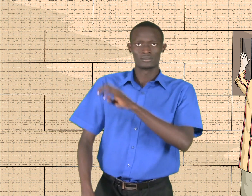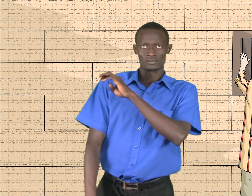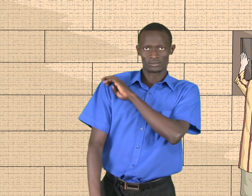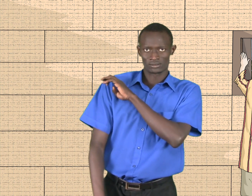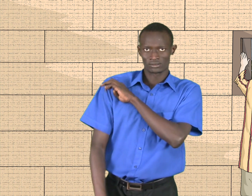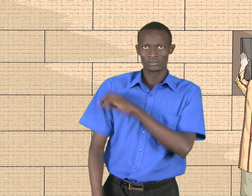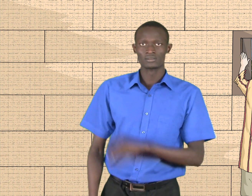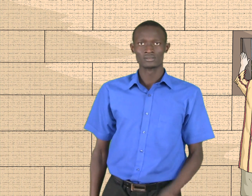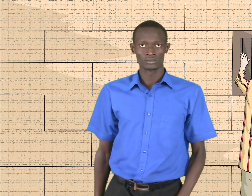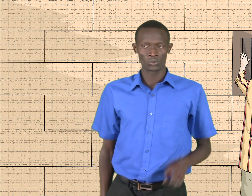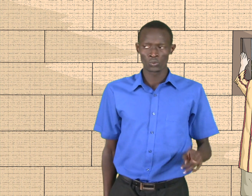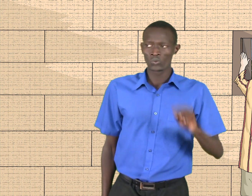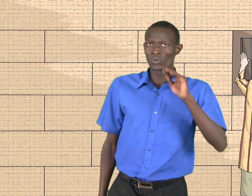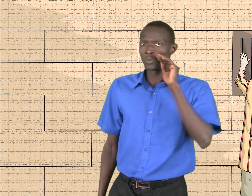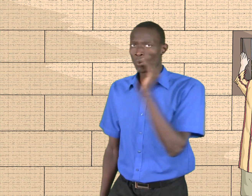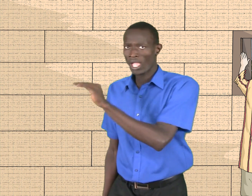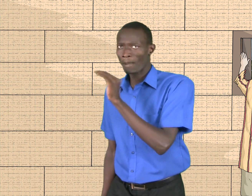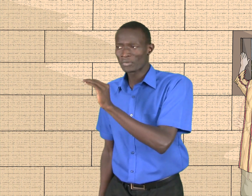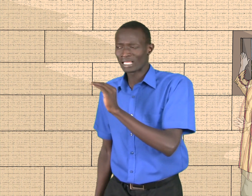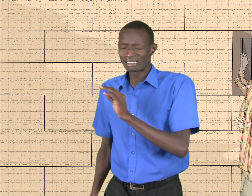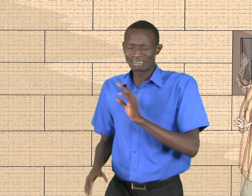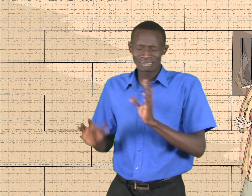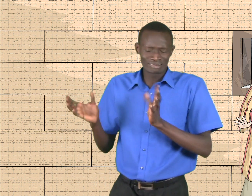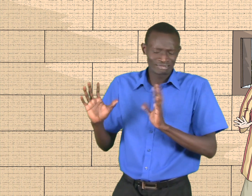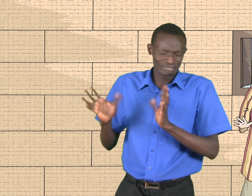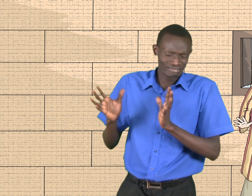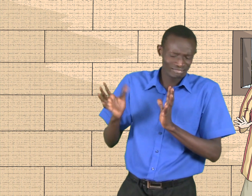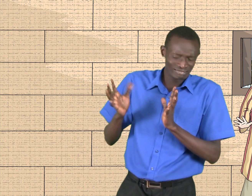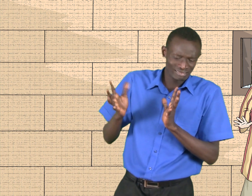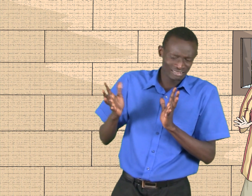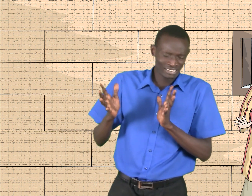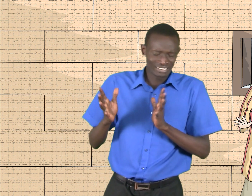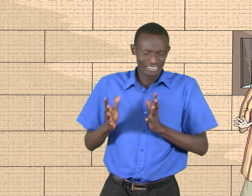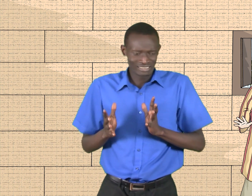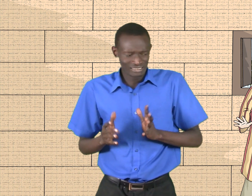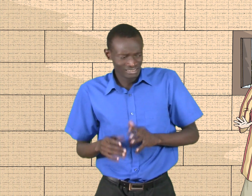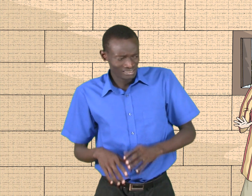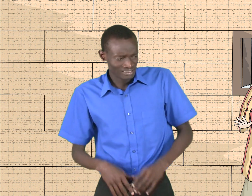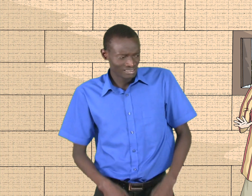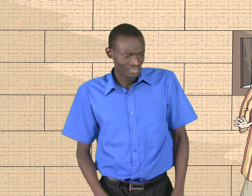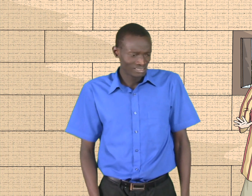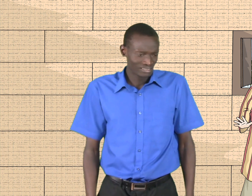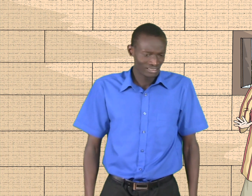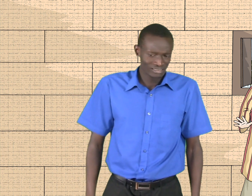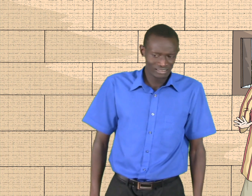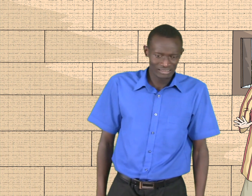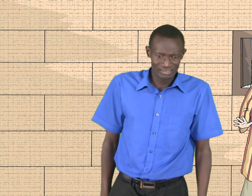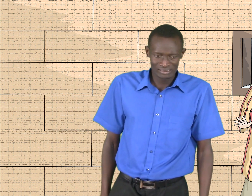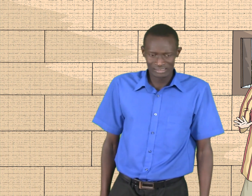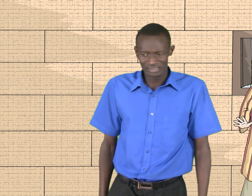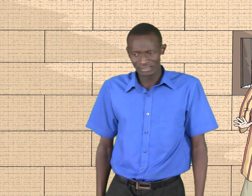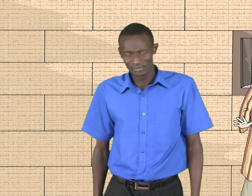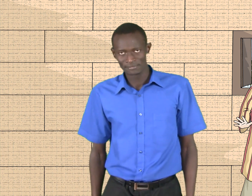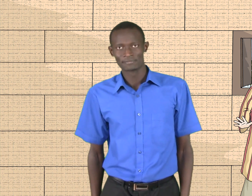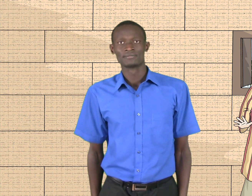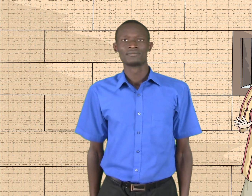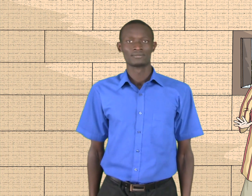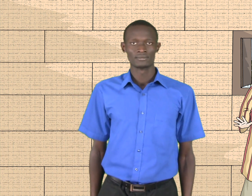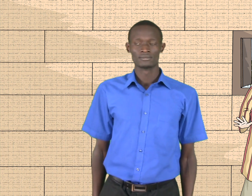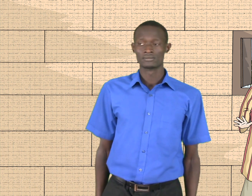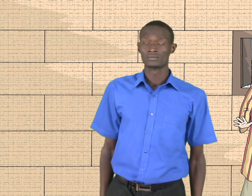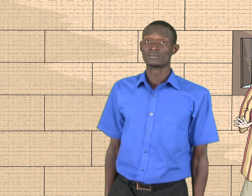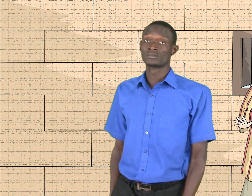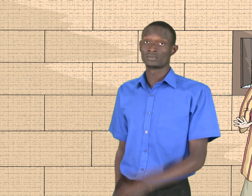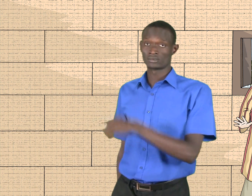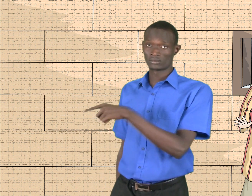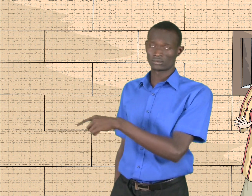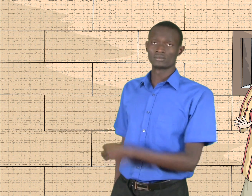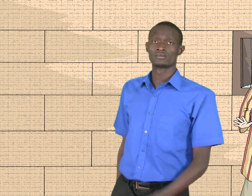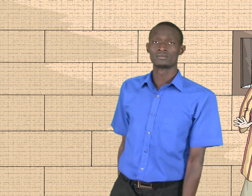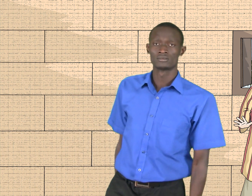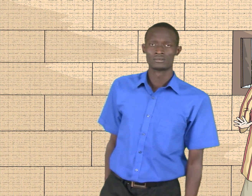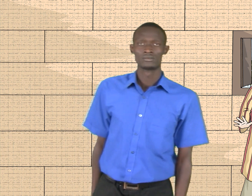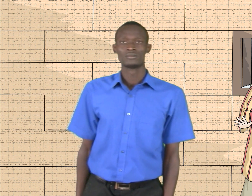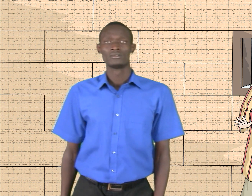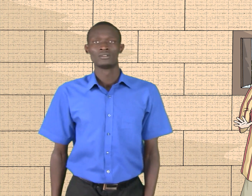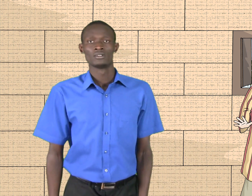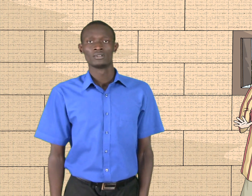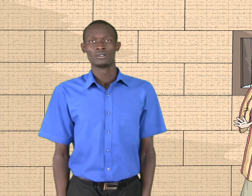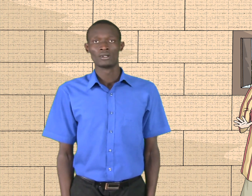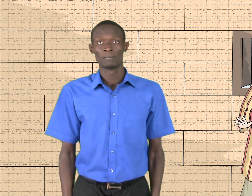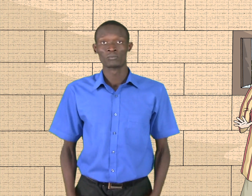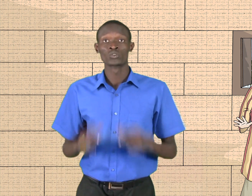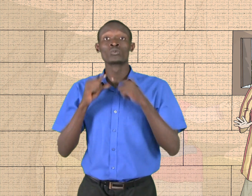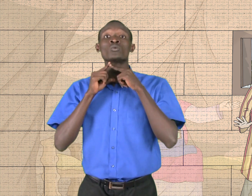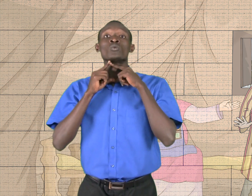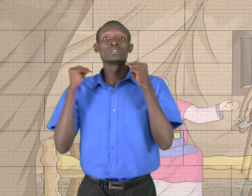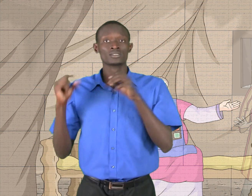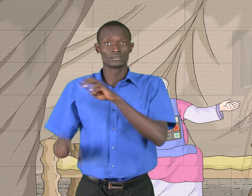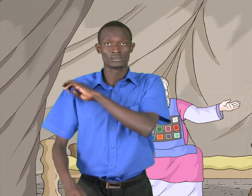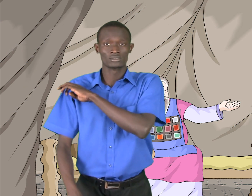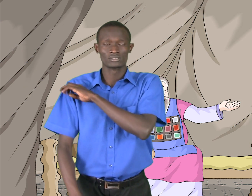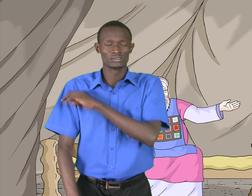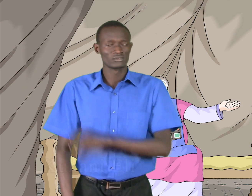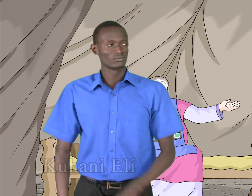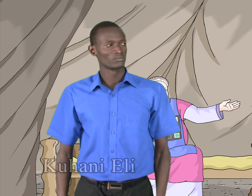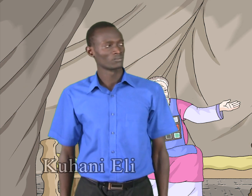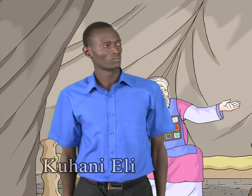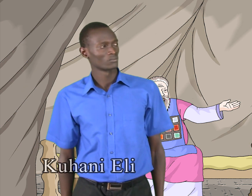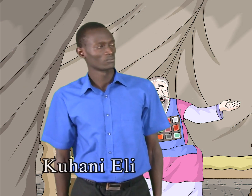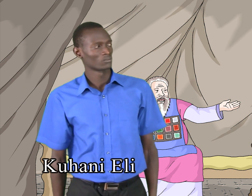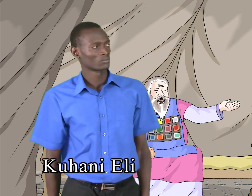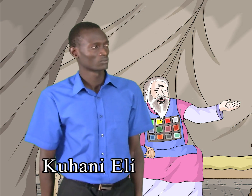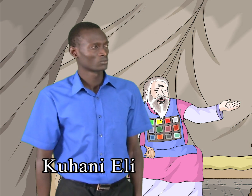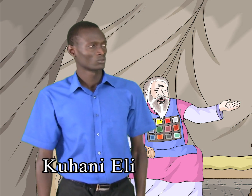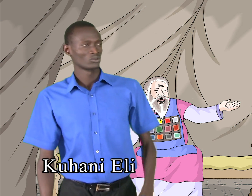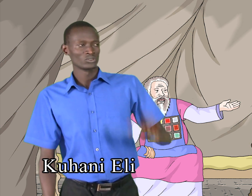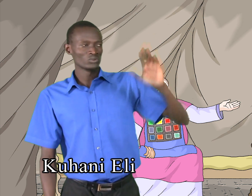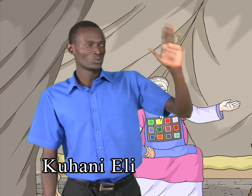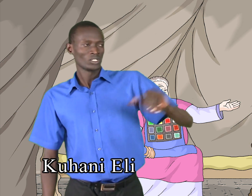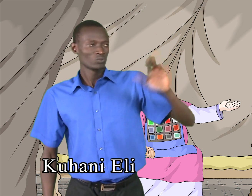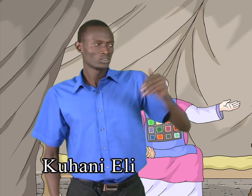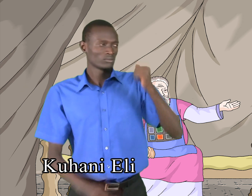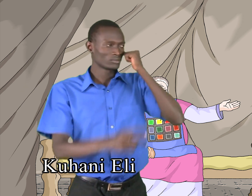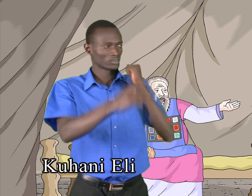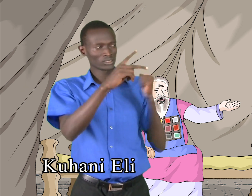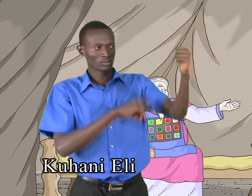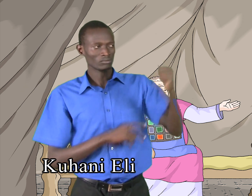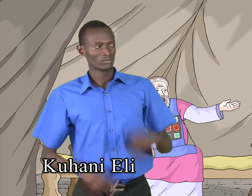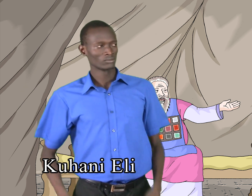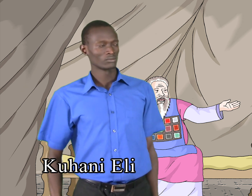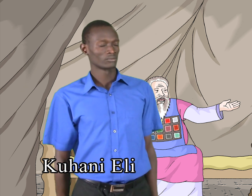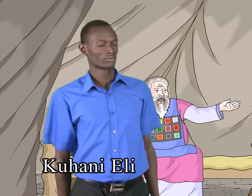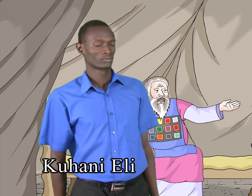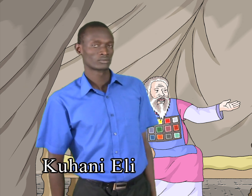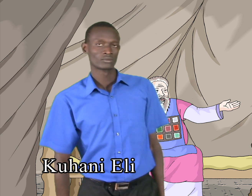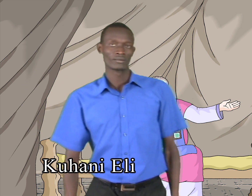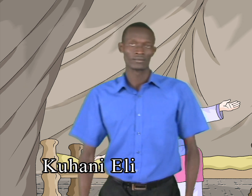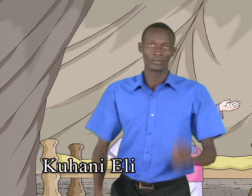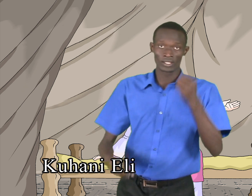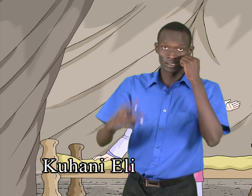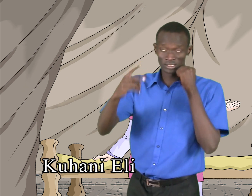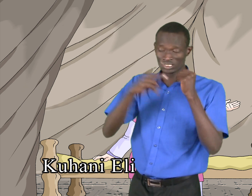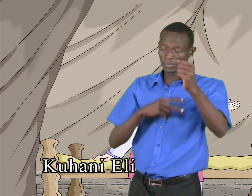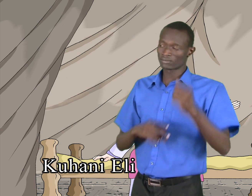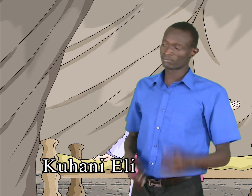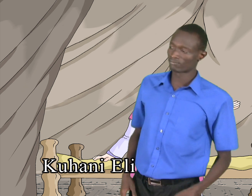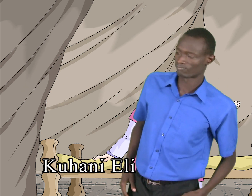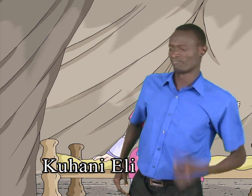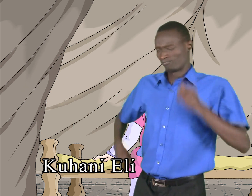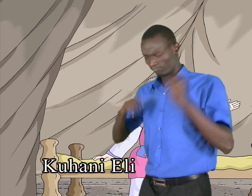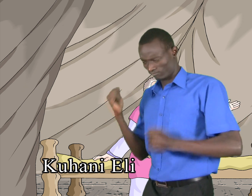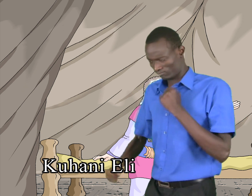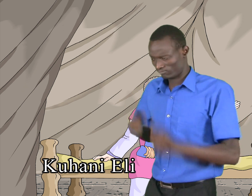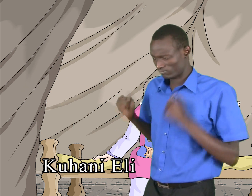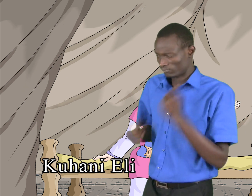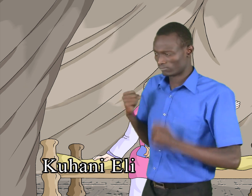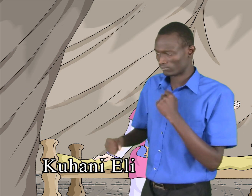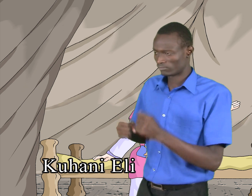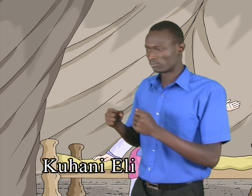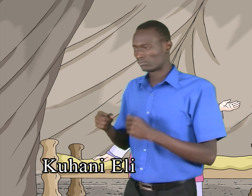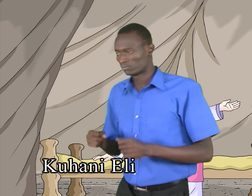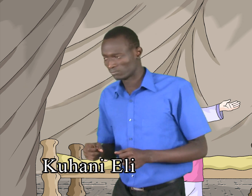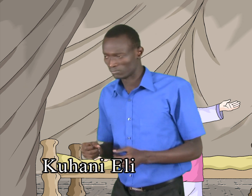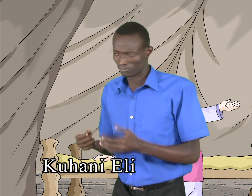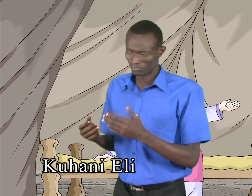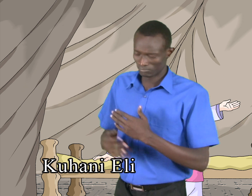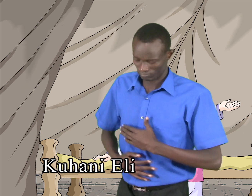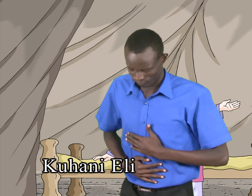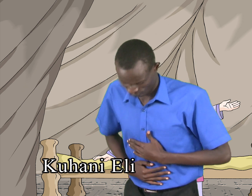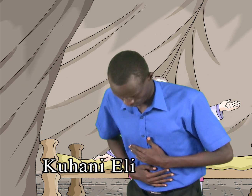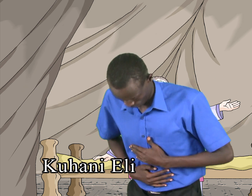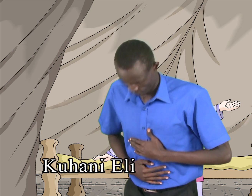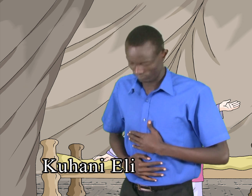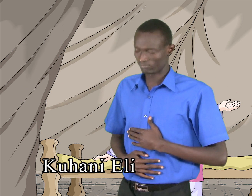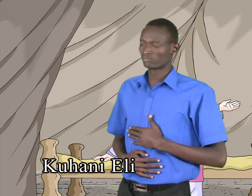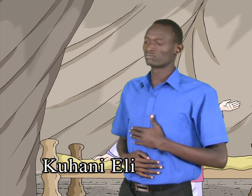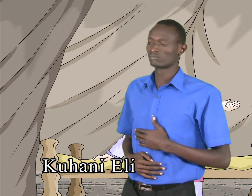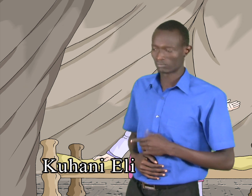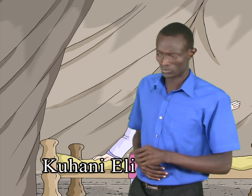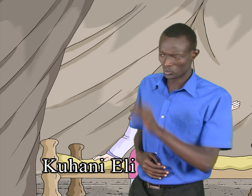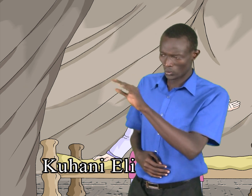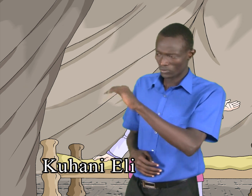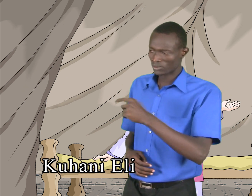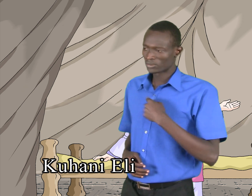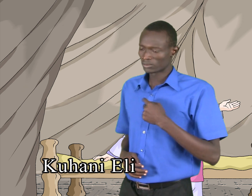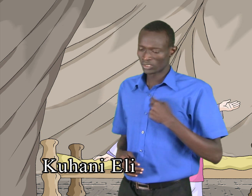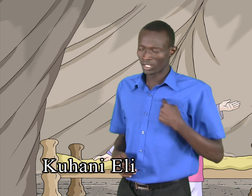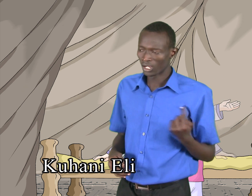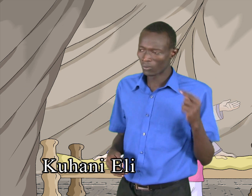He was afraid to tell Eli the vision, but Eli called to him and said, “Samuel, my son.”